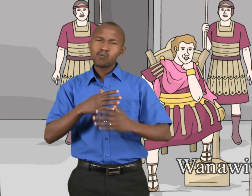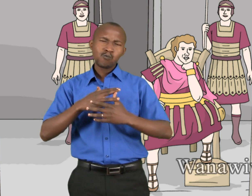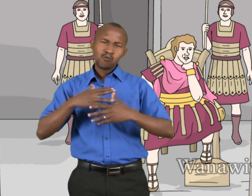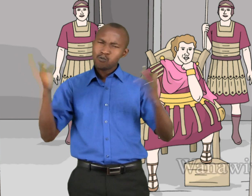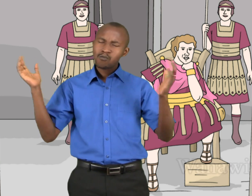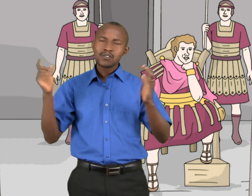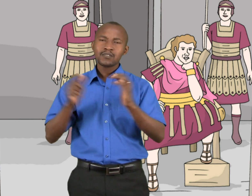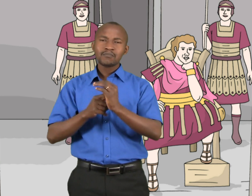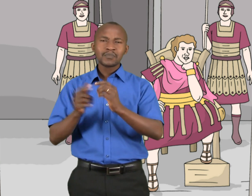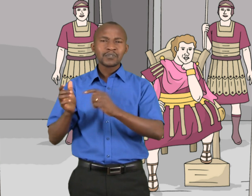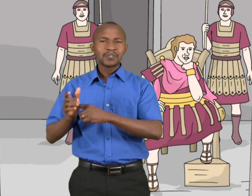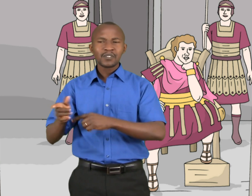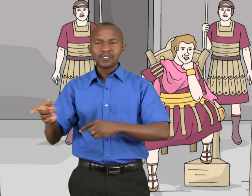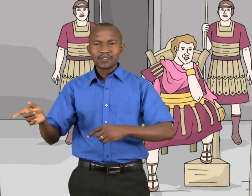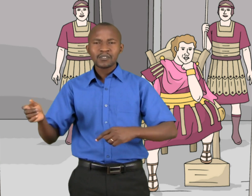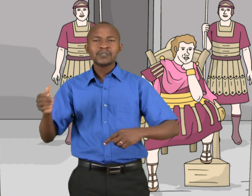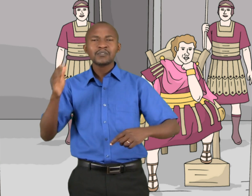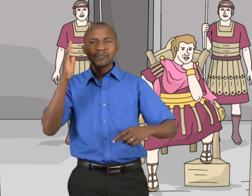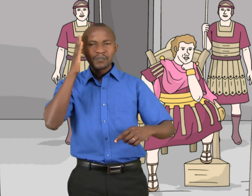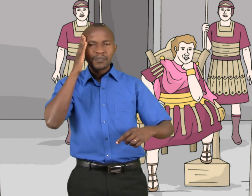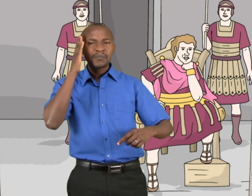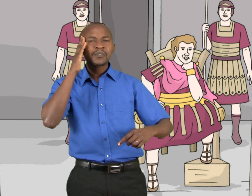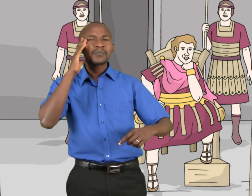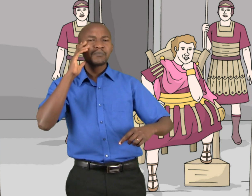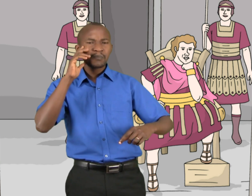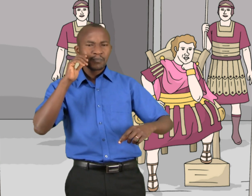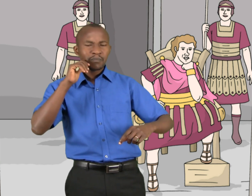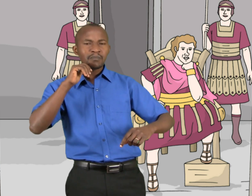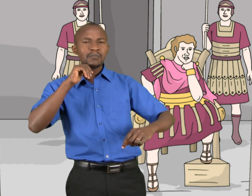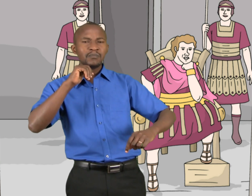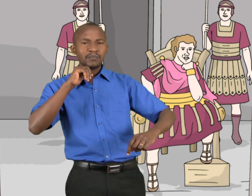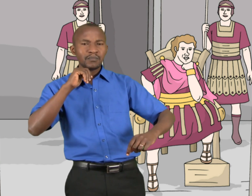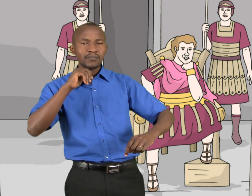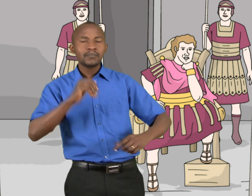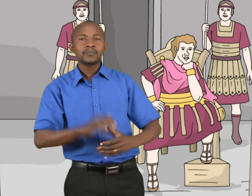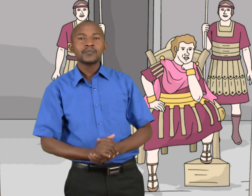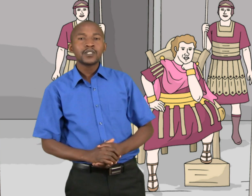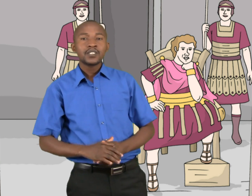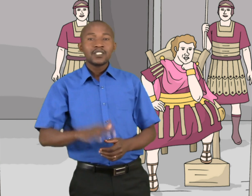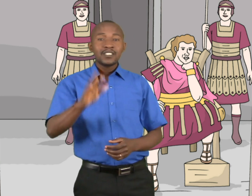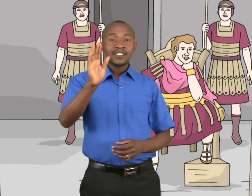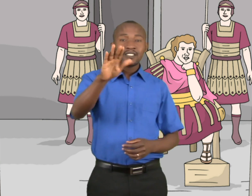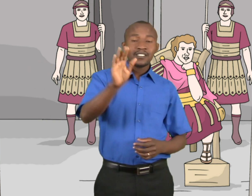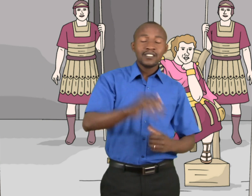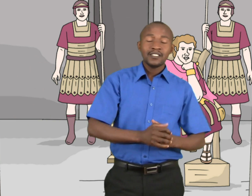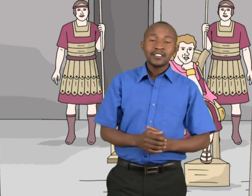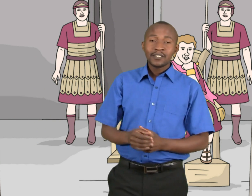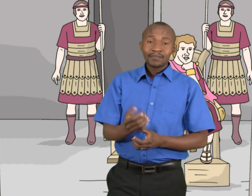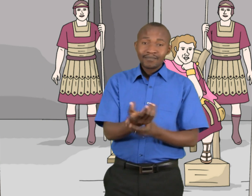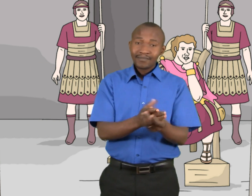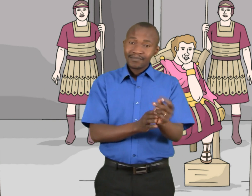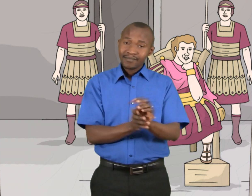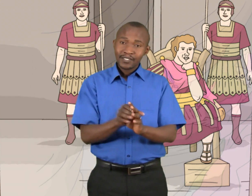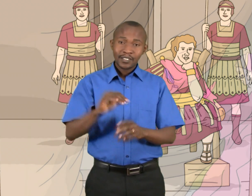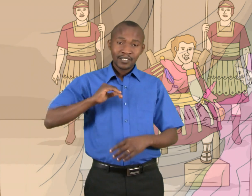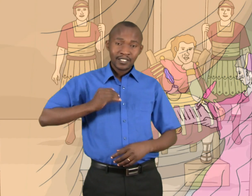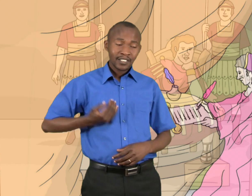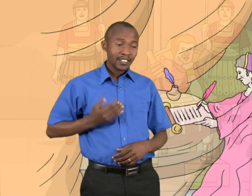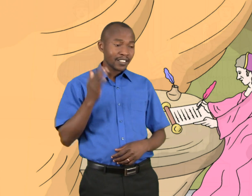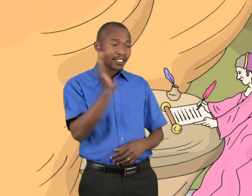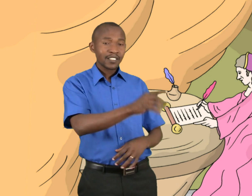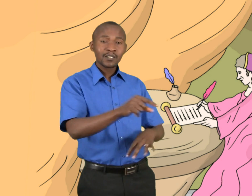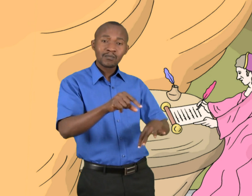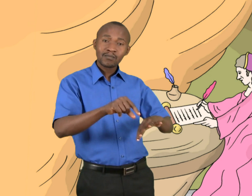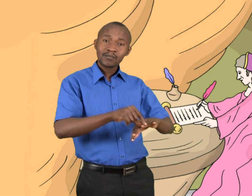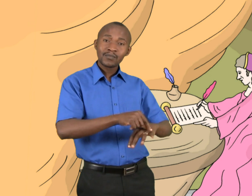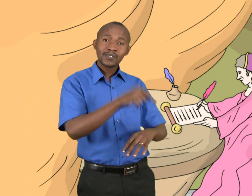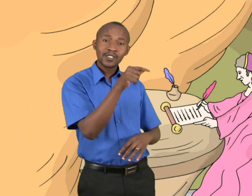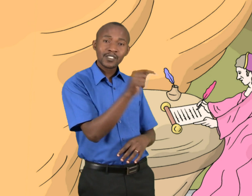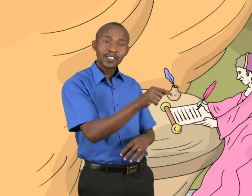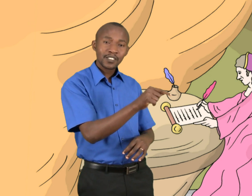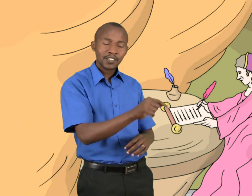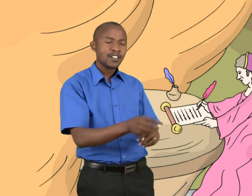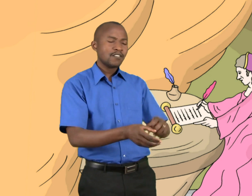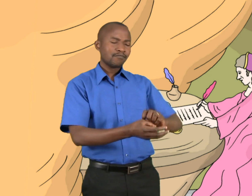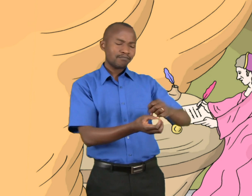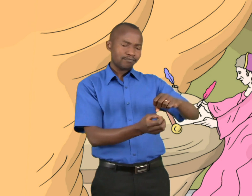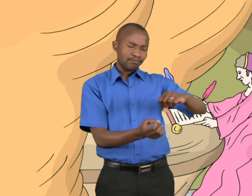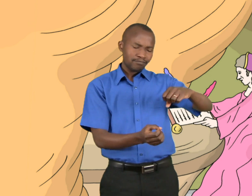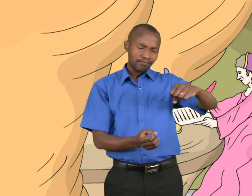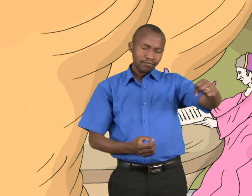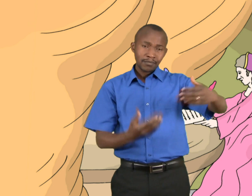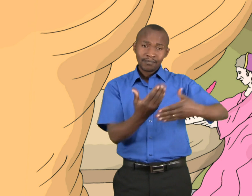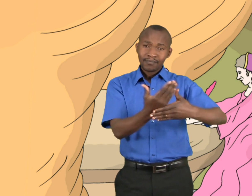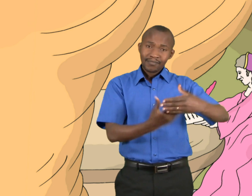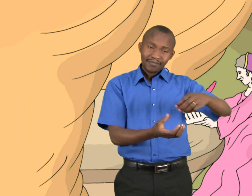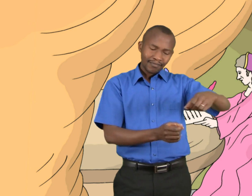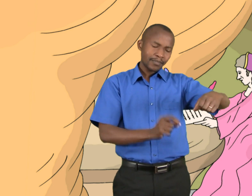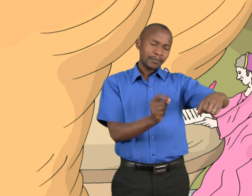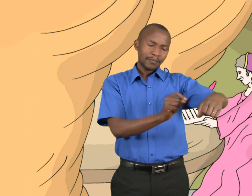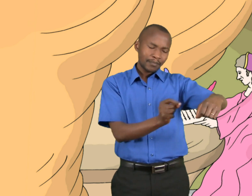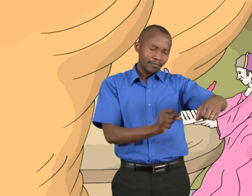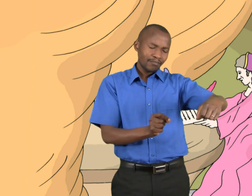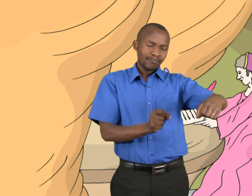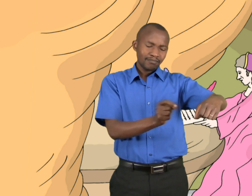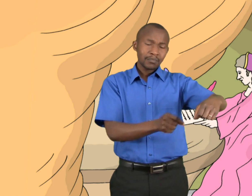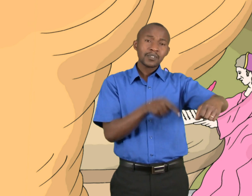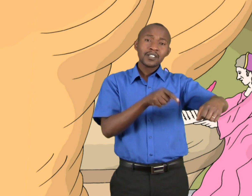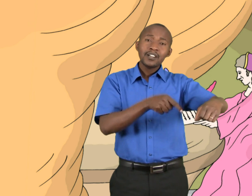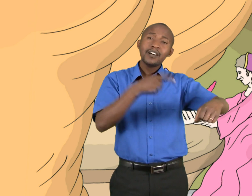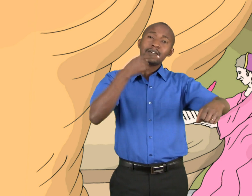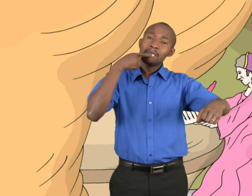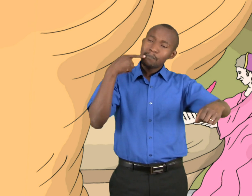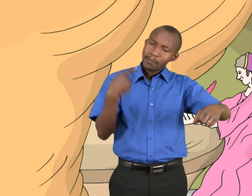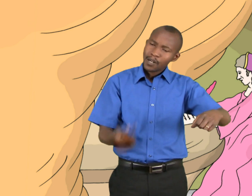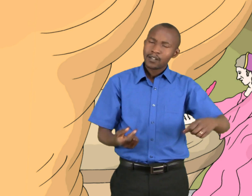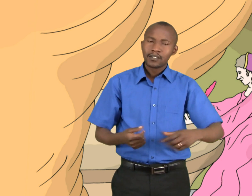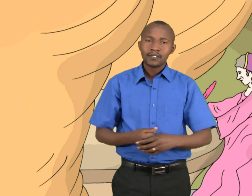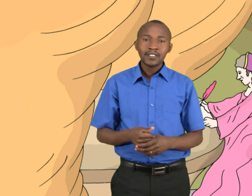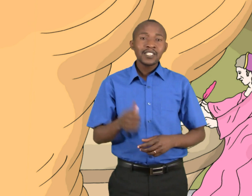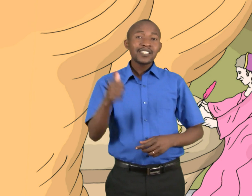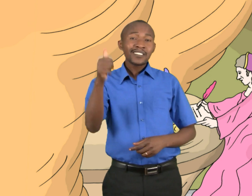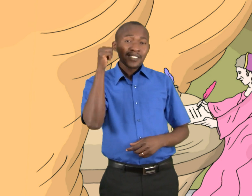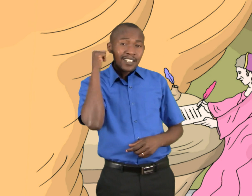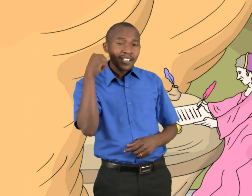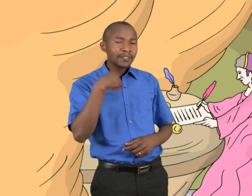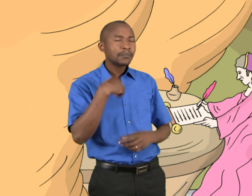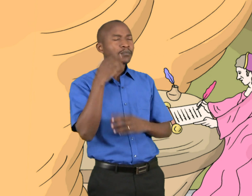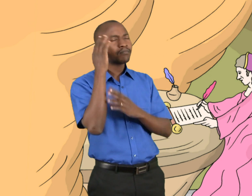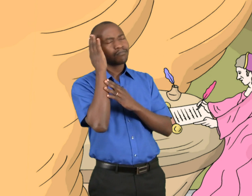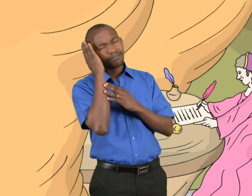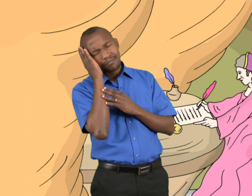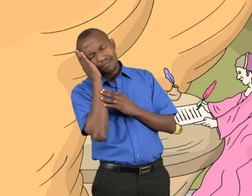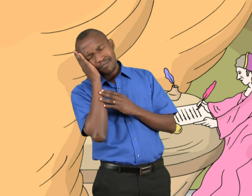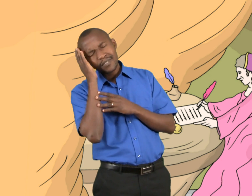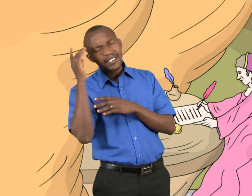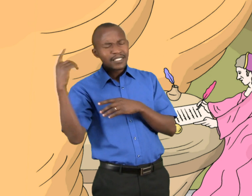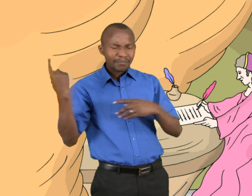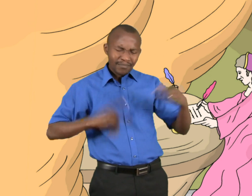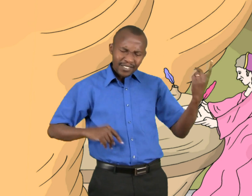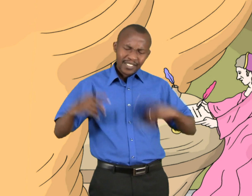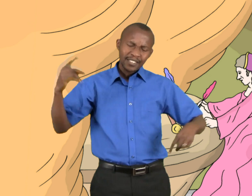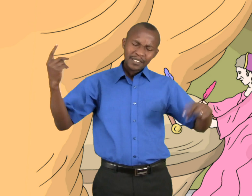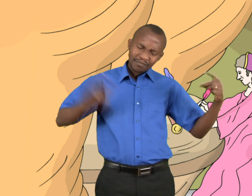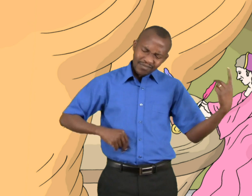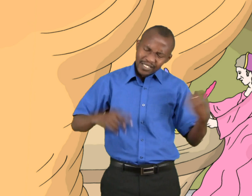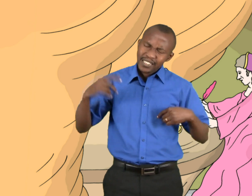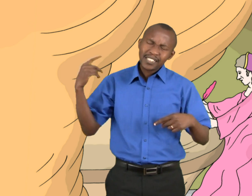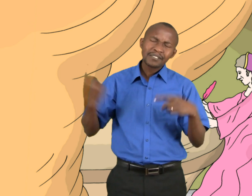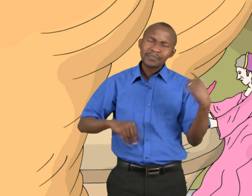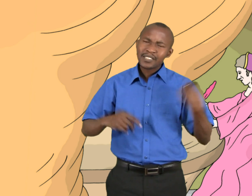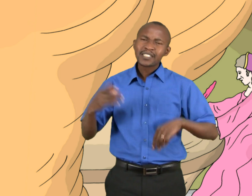For he knew it was out of envy that they had handed Jesus over to him.